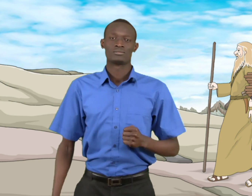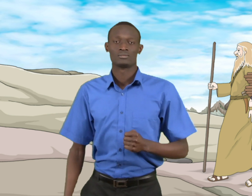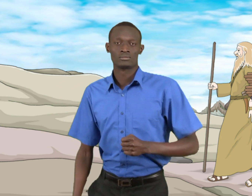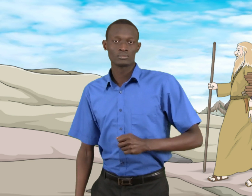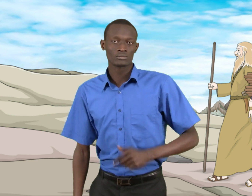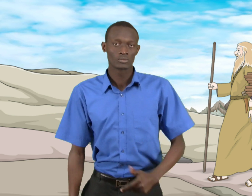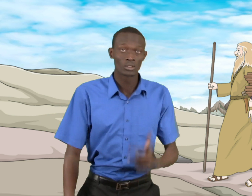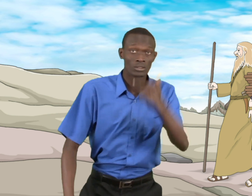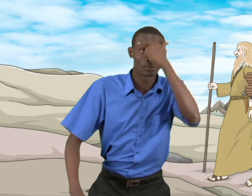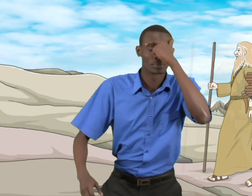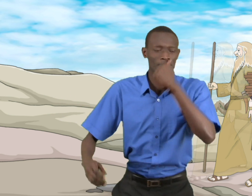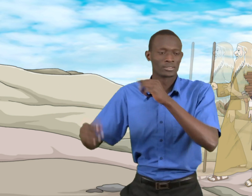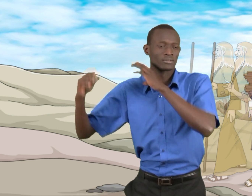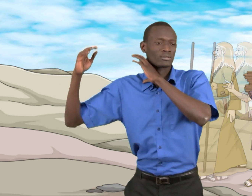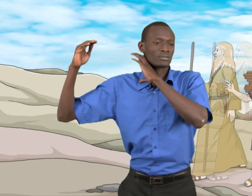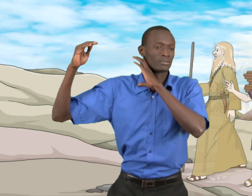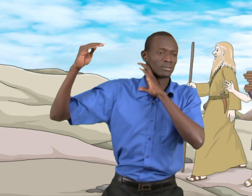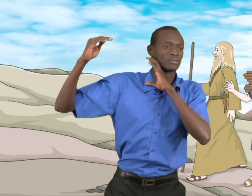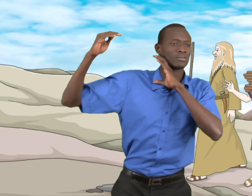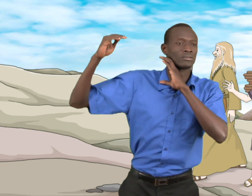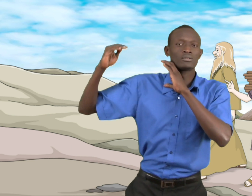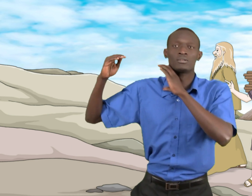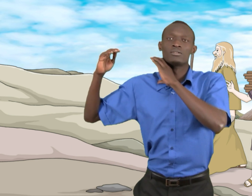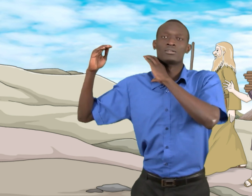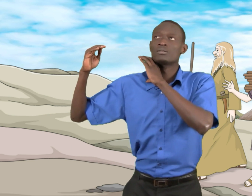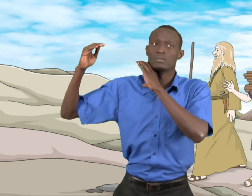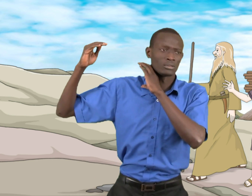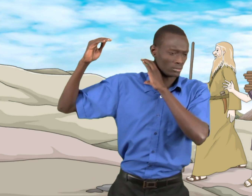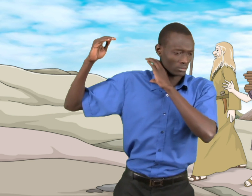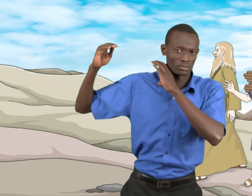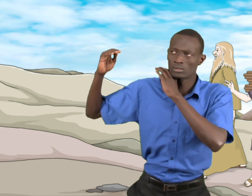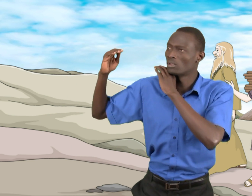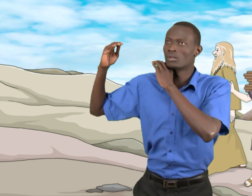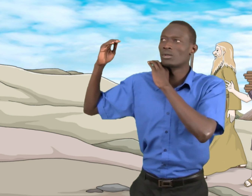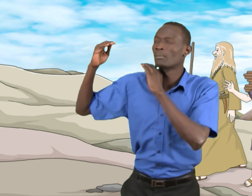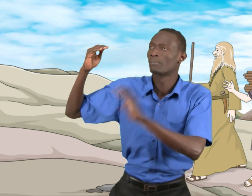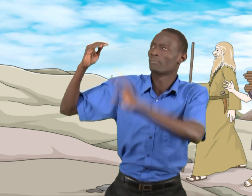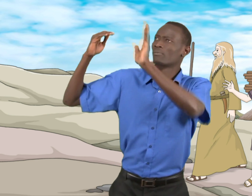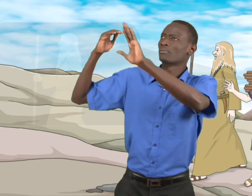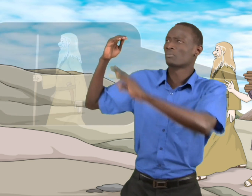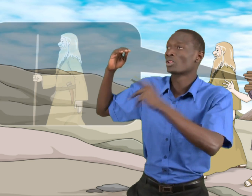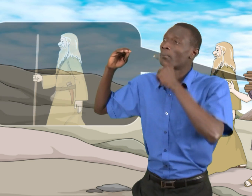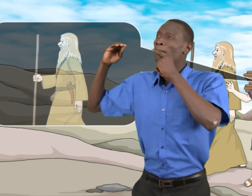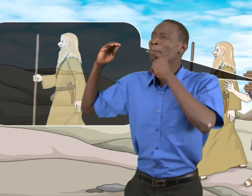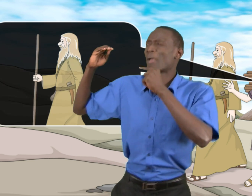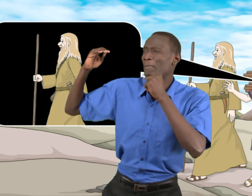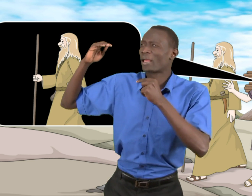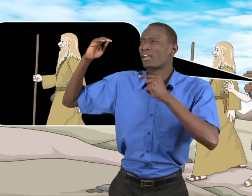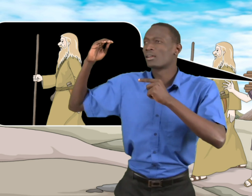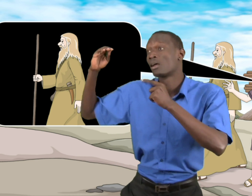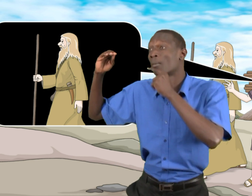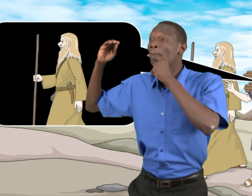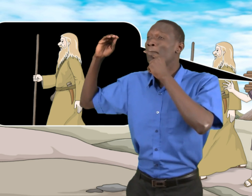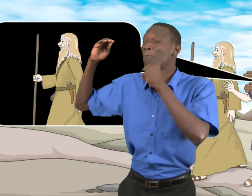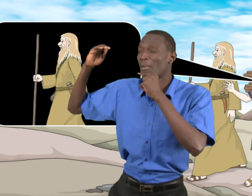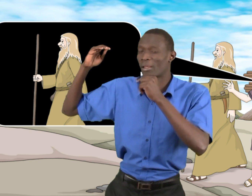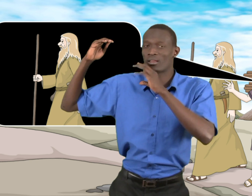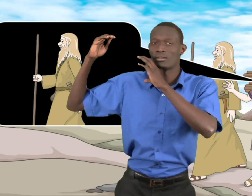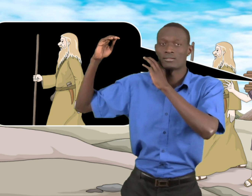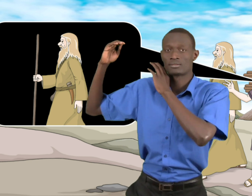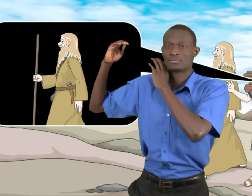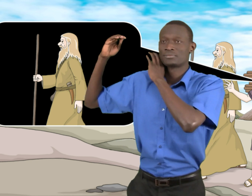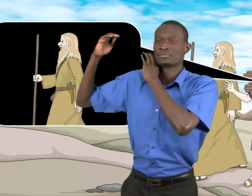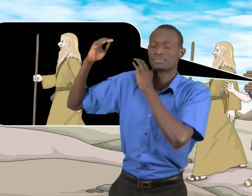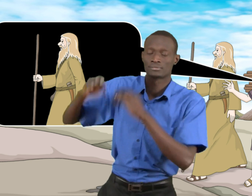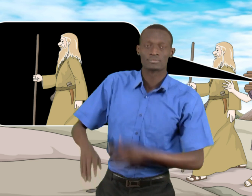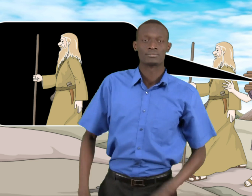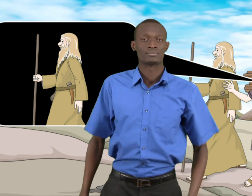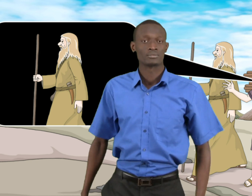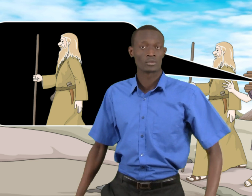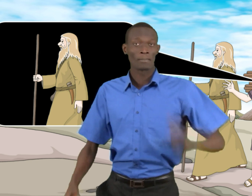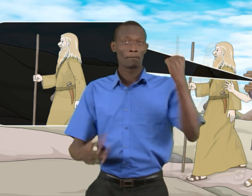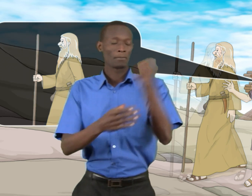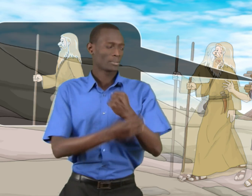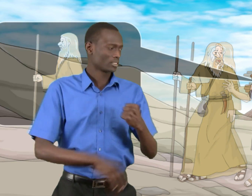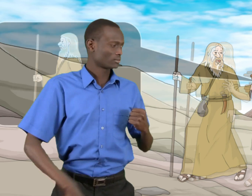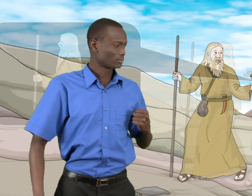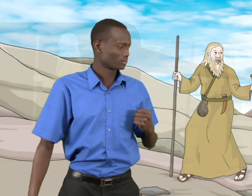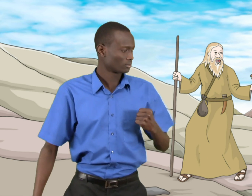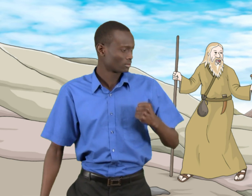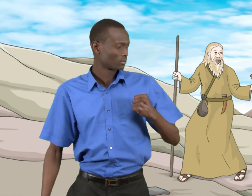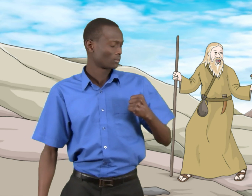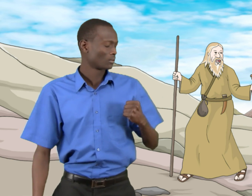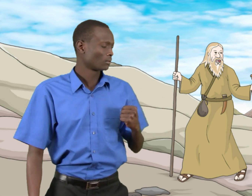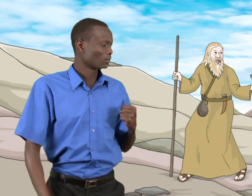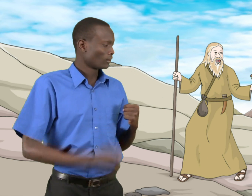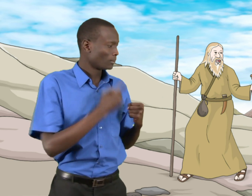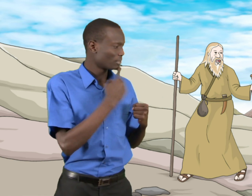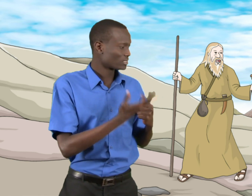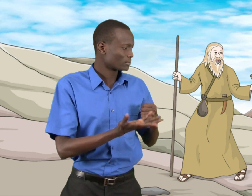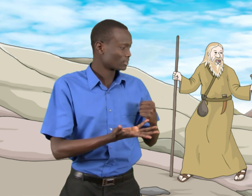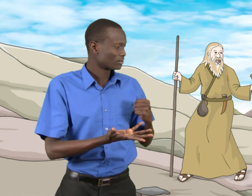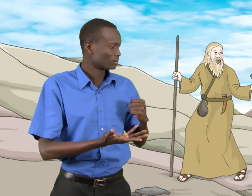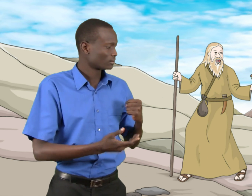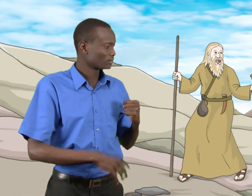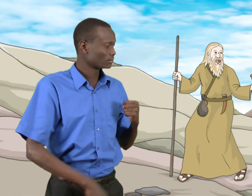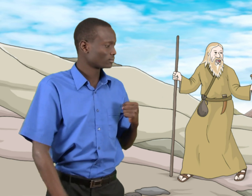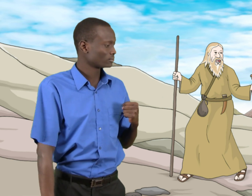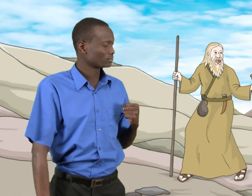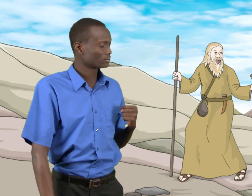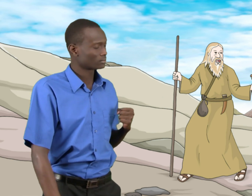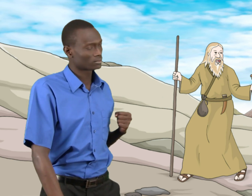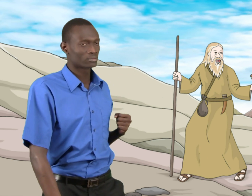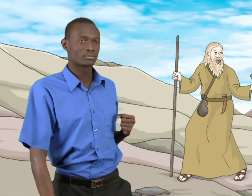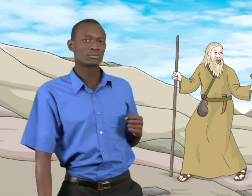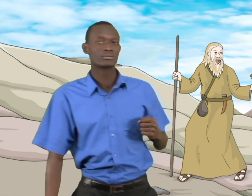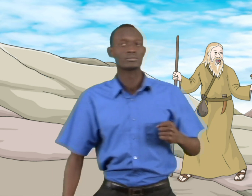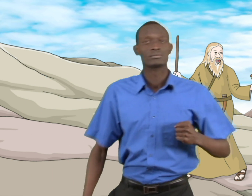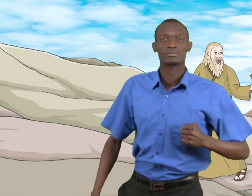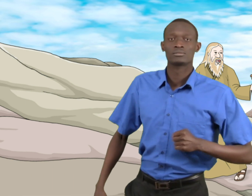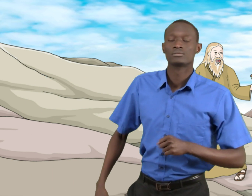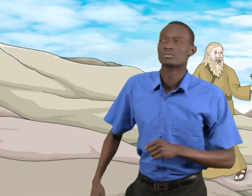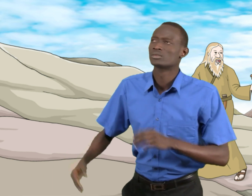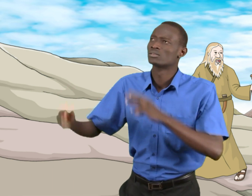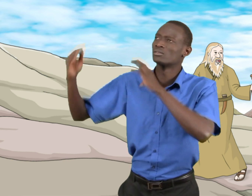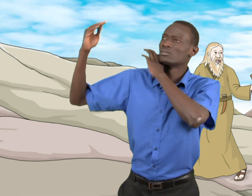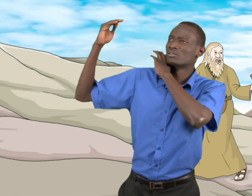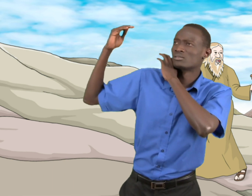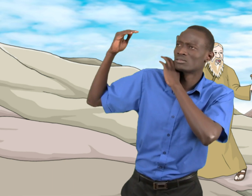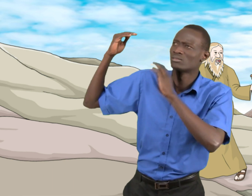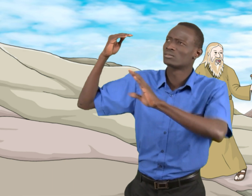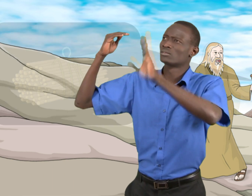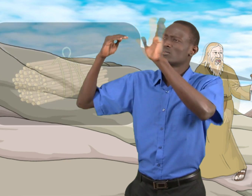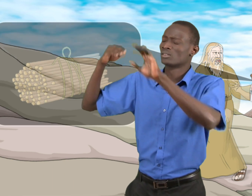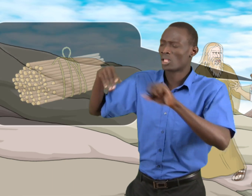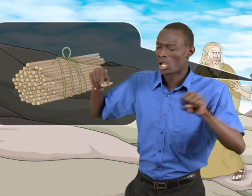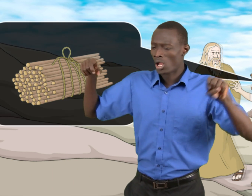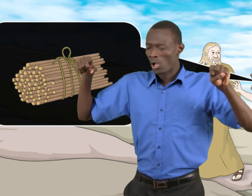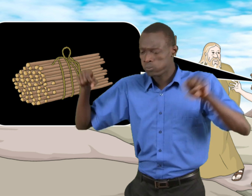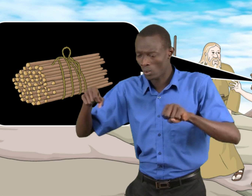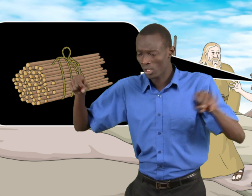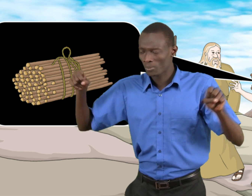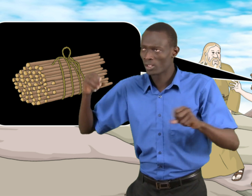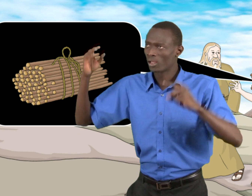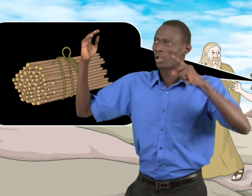Then Isaac said to his father Abraham, “My father!” “Here I am, my son,” he replied.